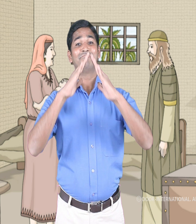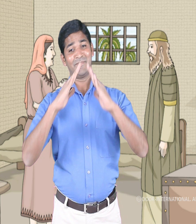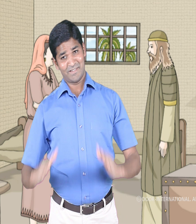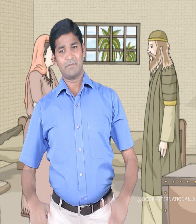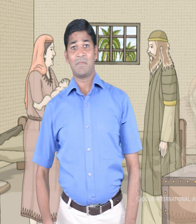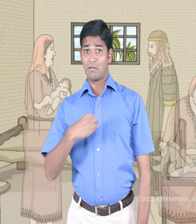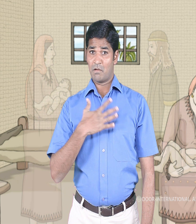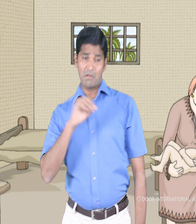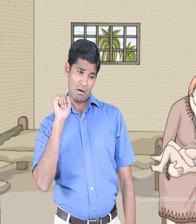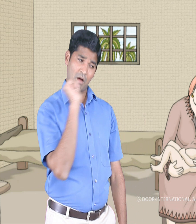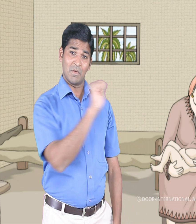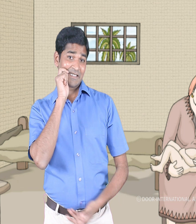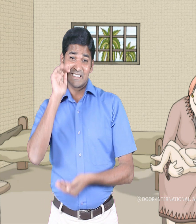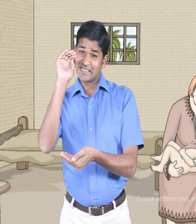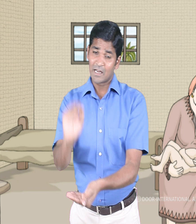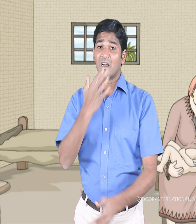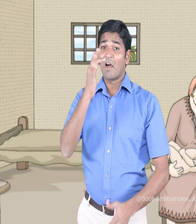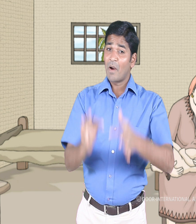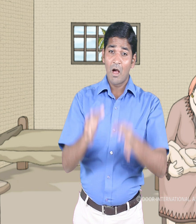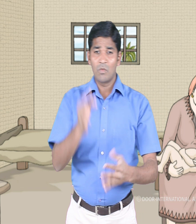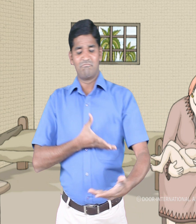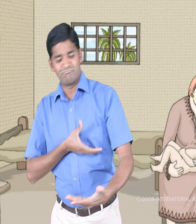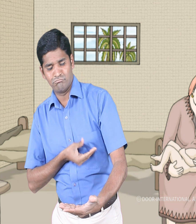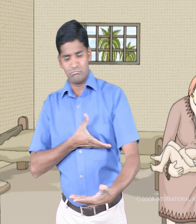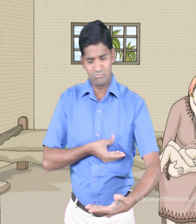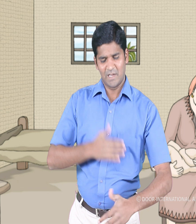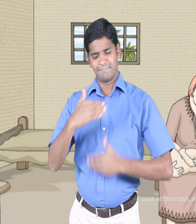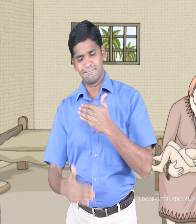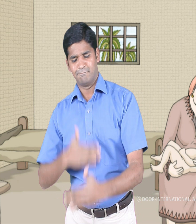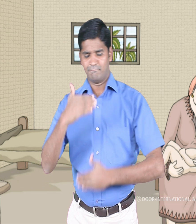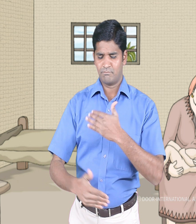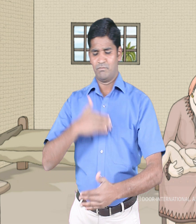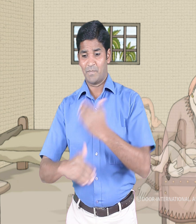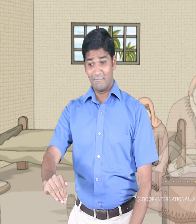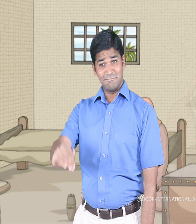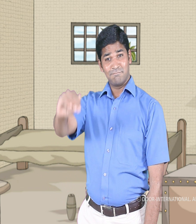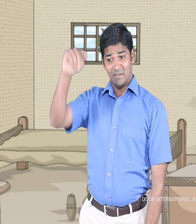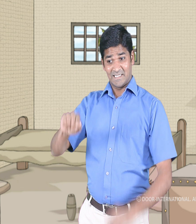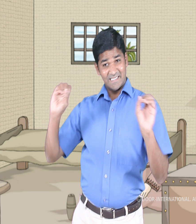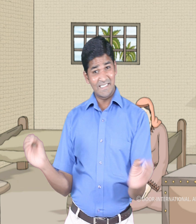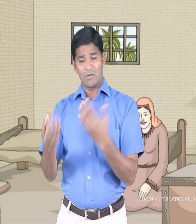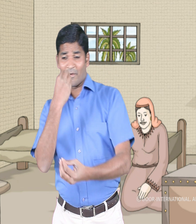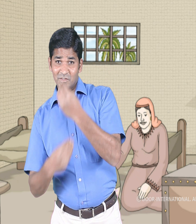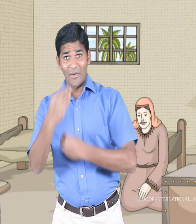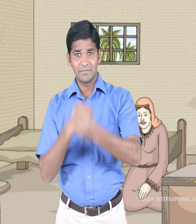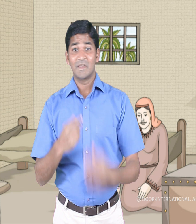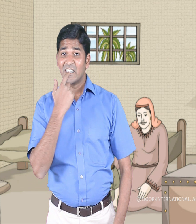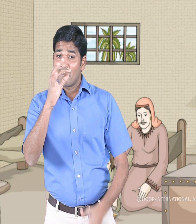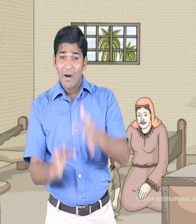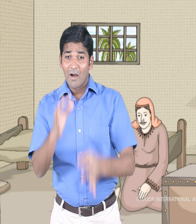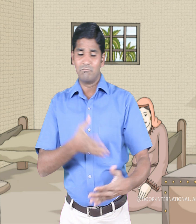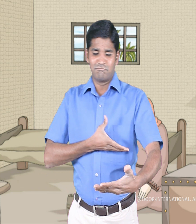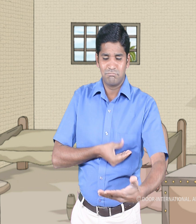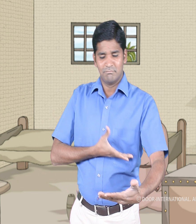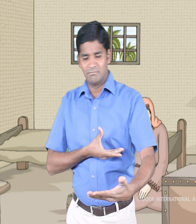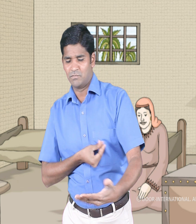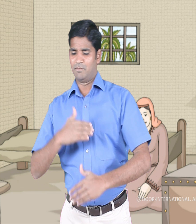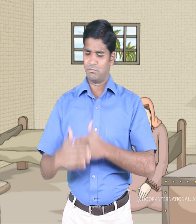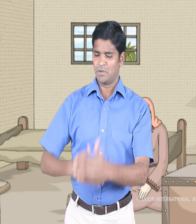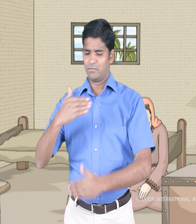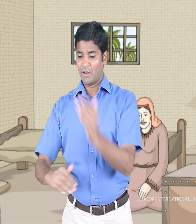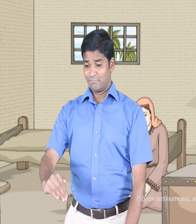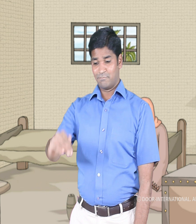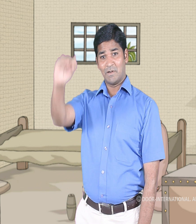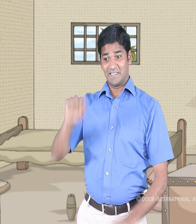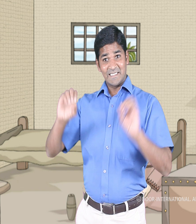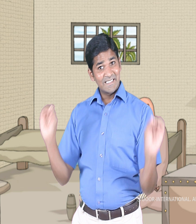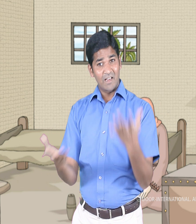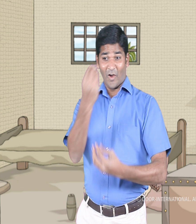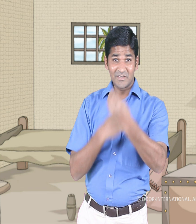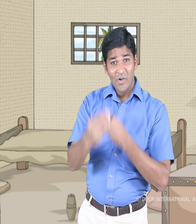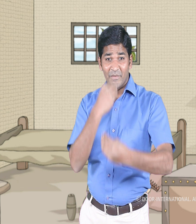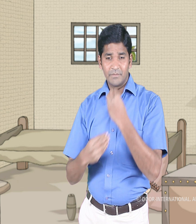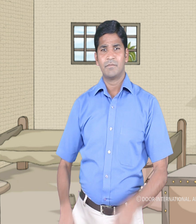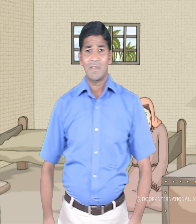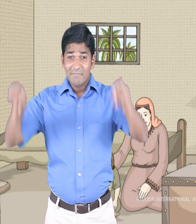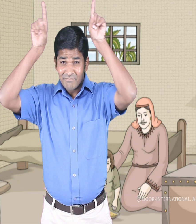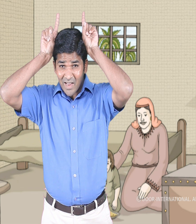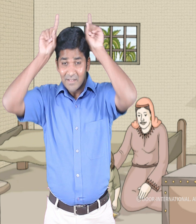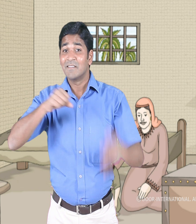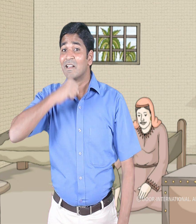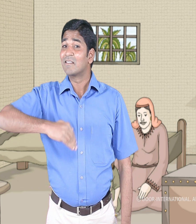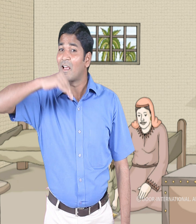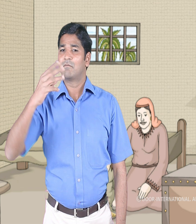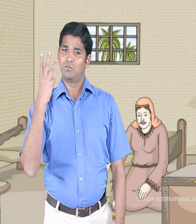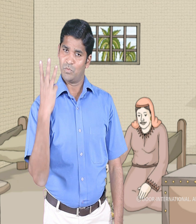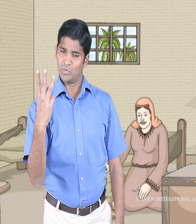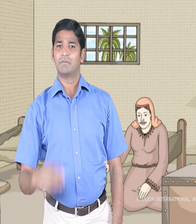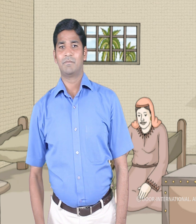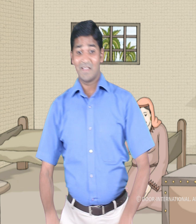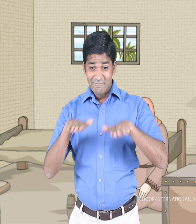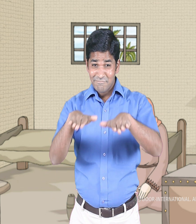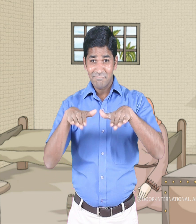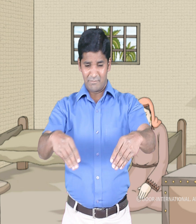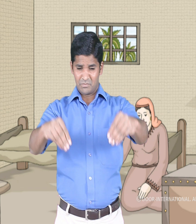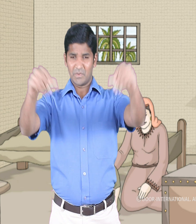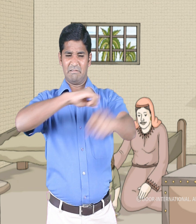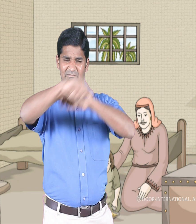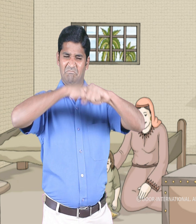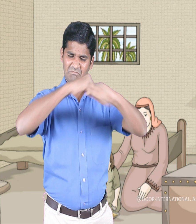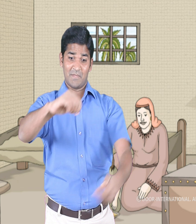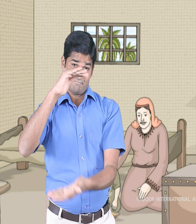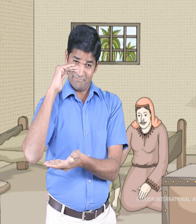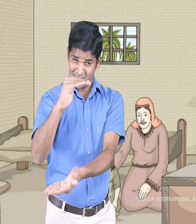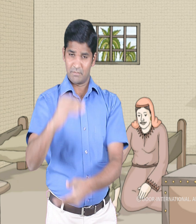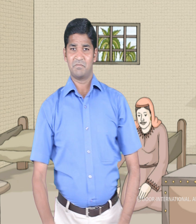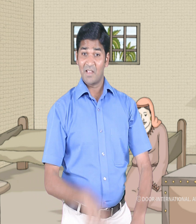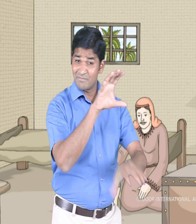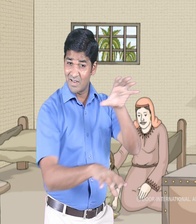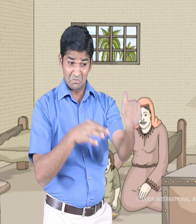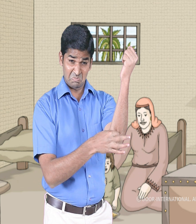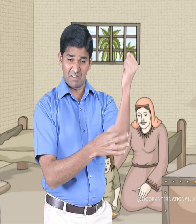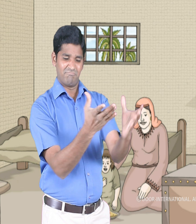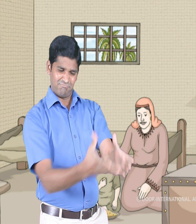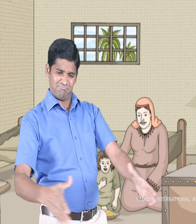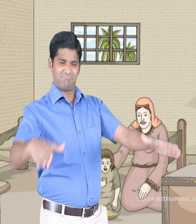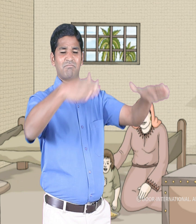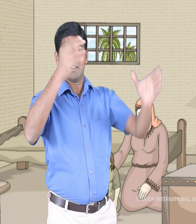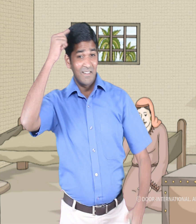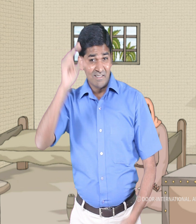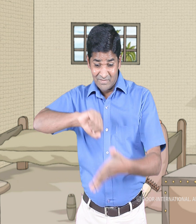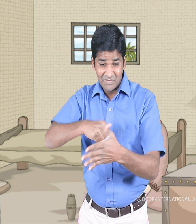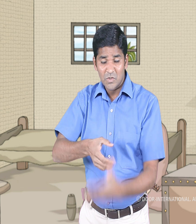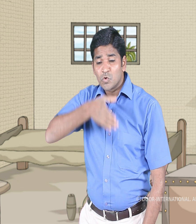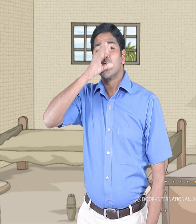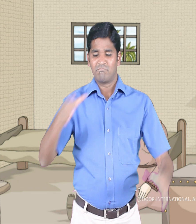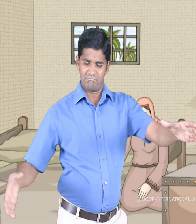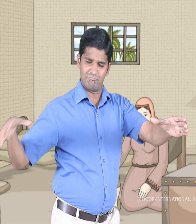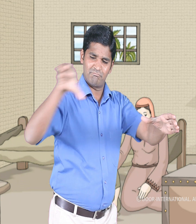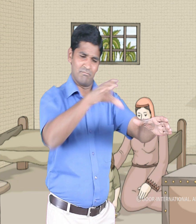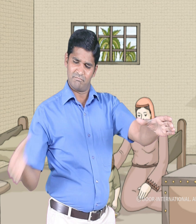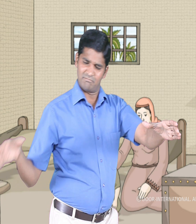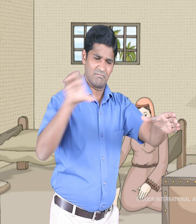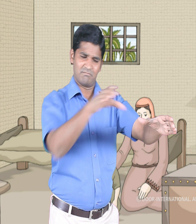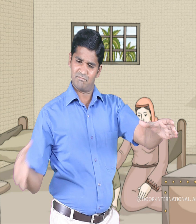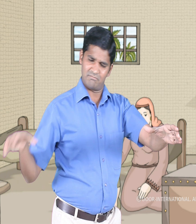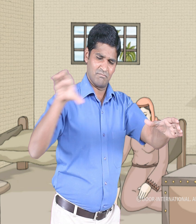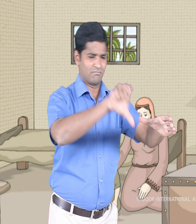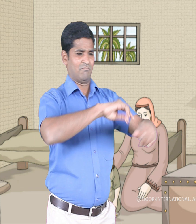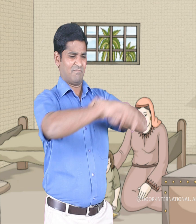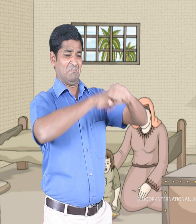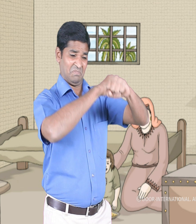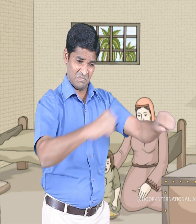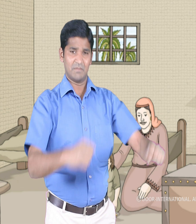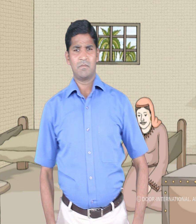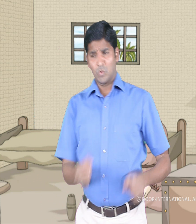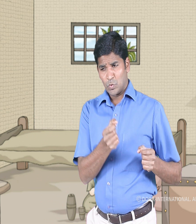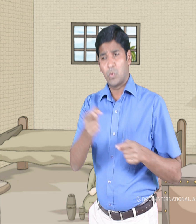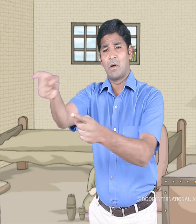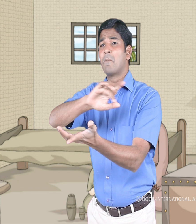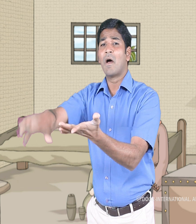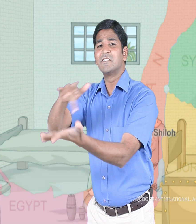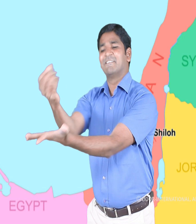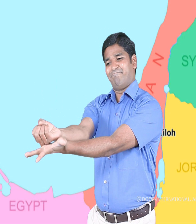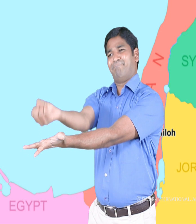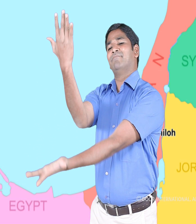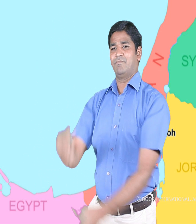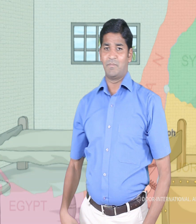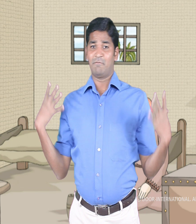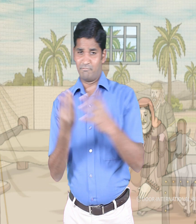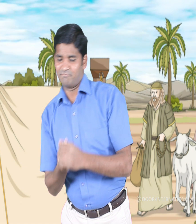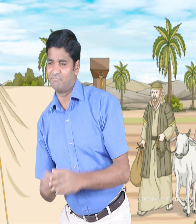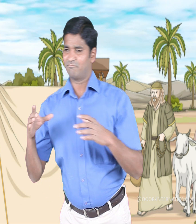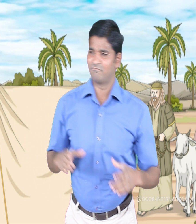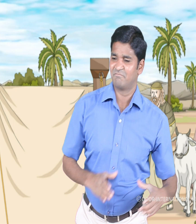So Hannah stayed and nursed her son until she had weaned him.